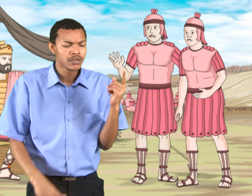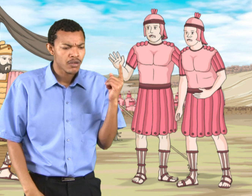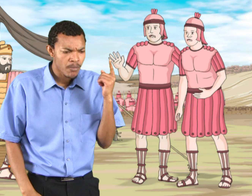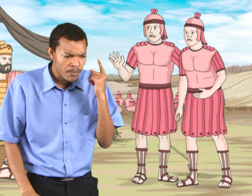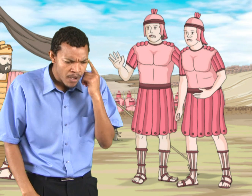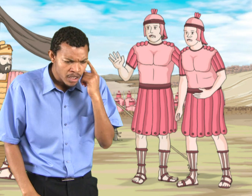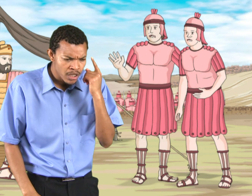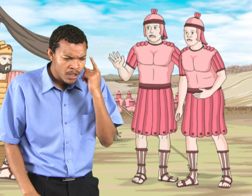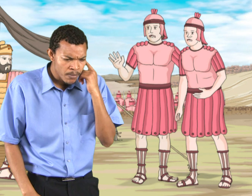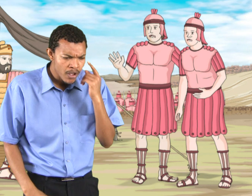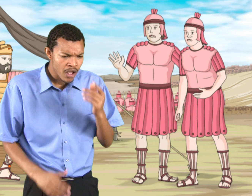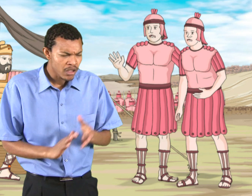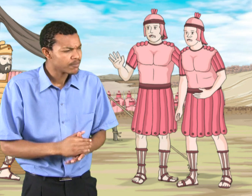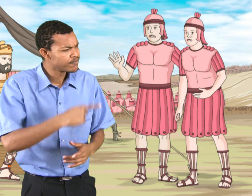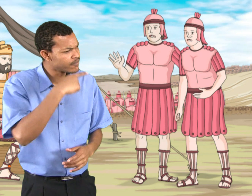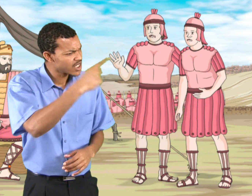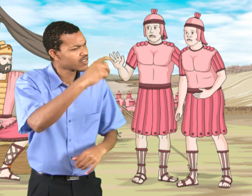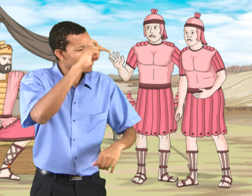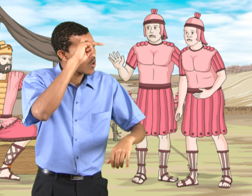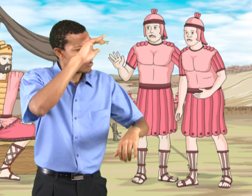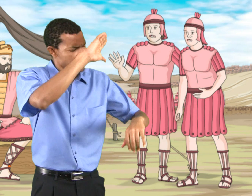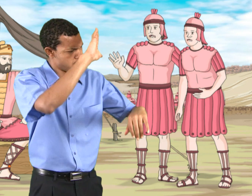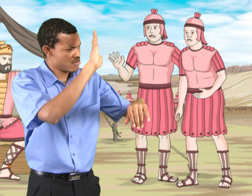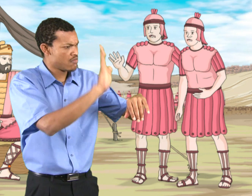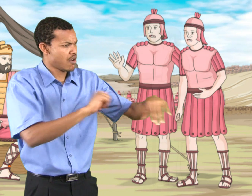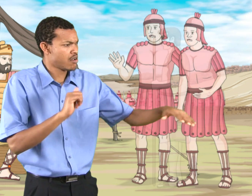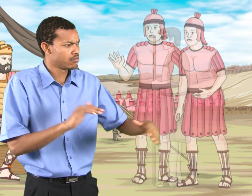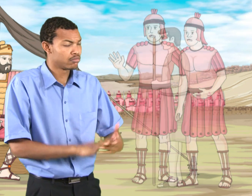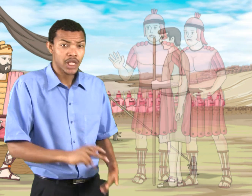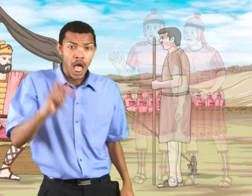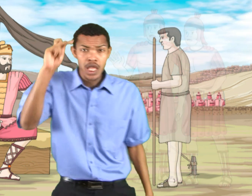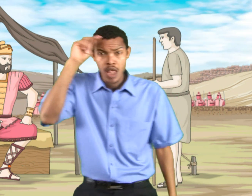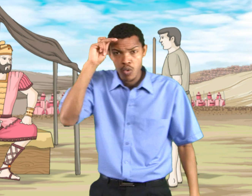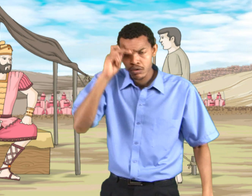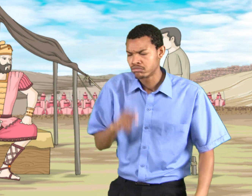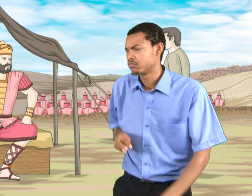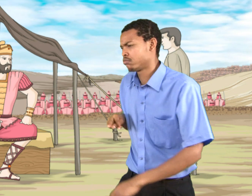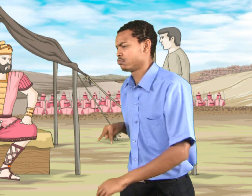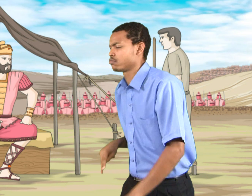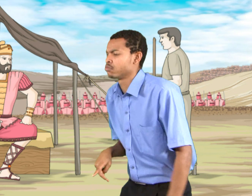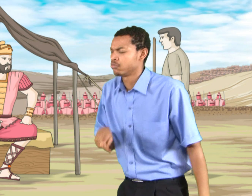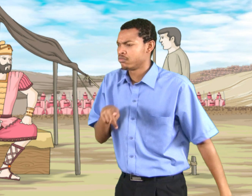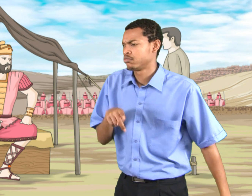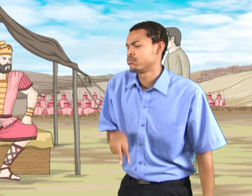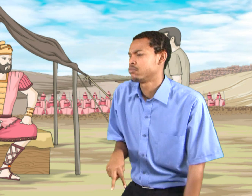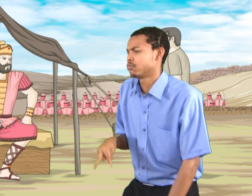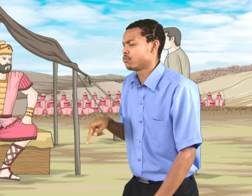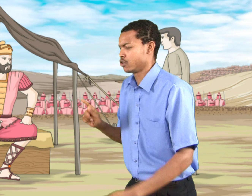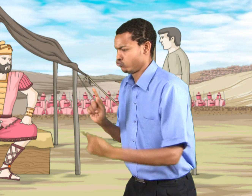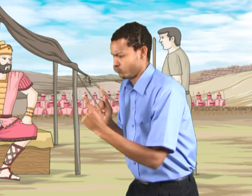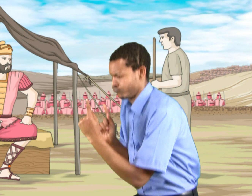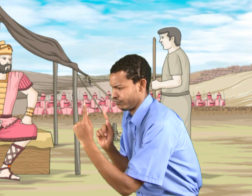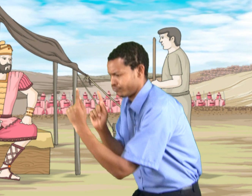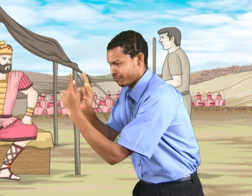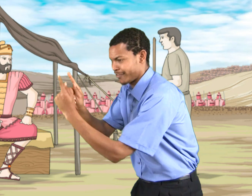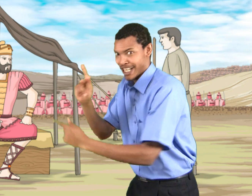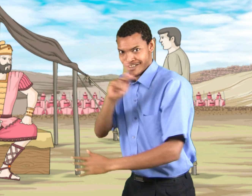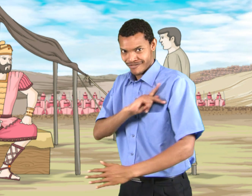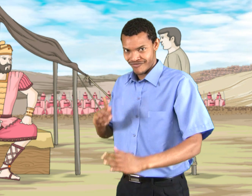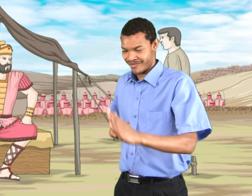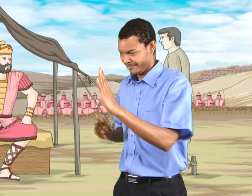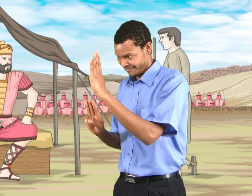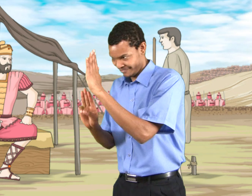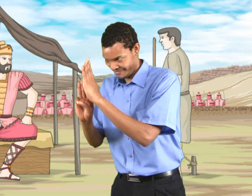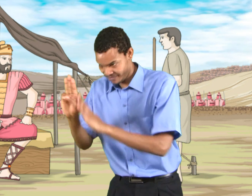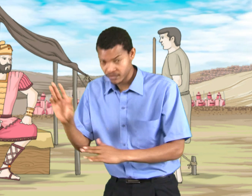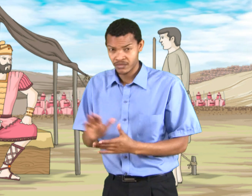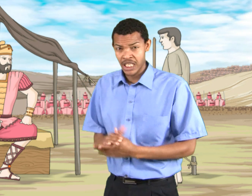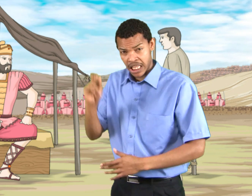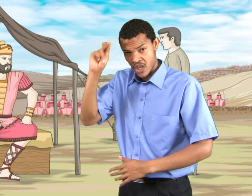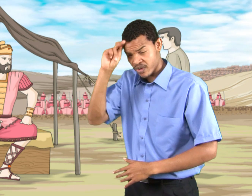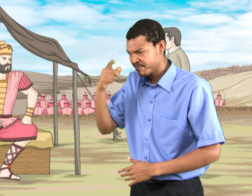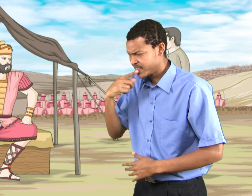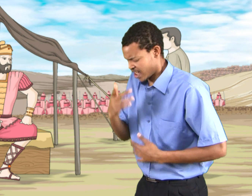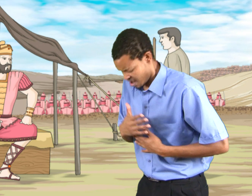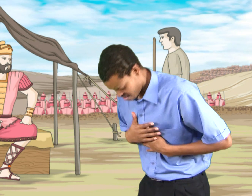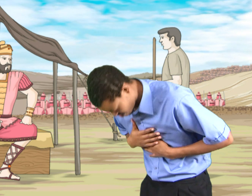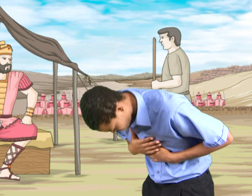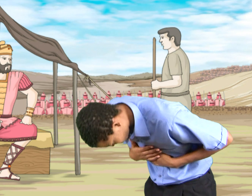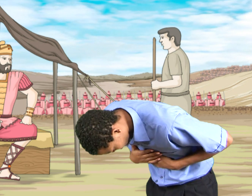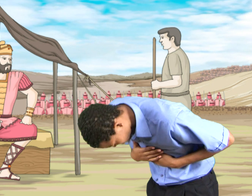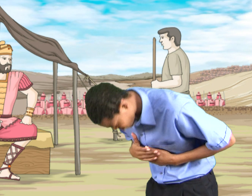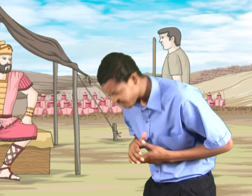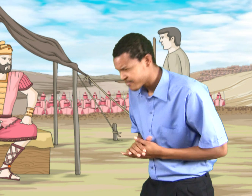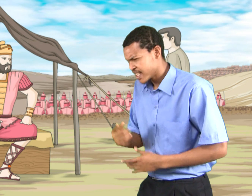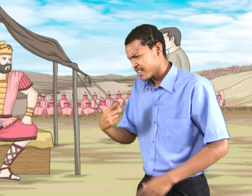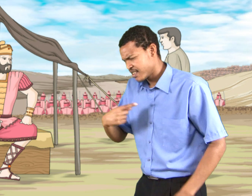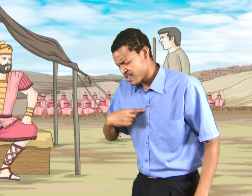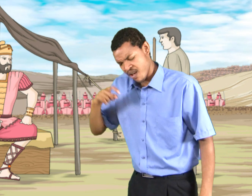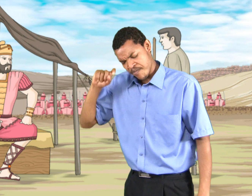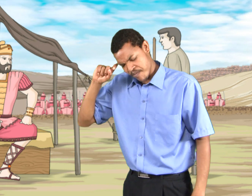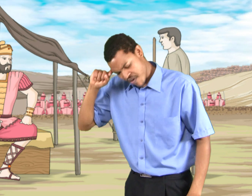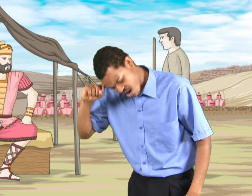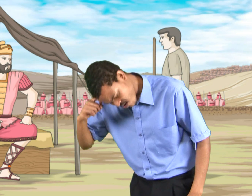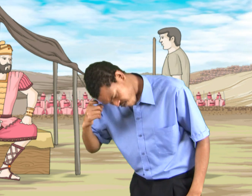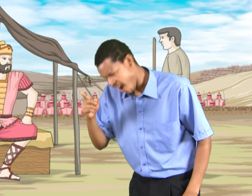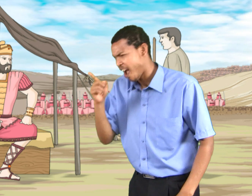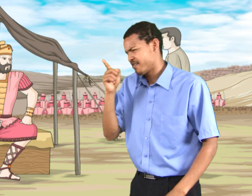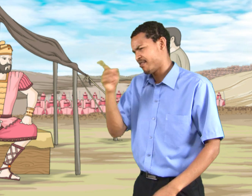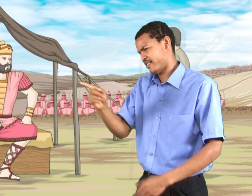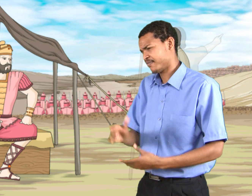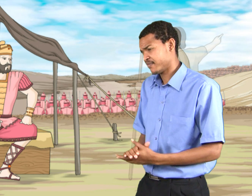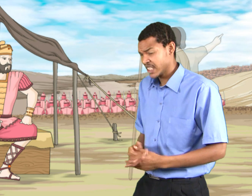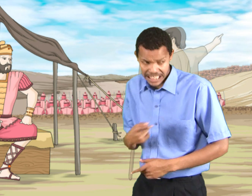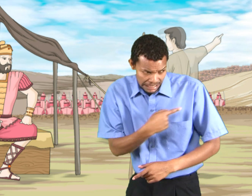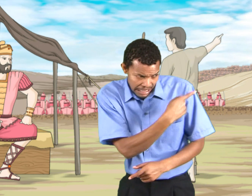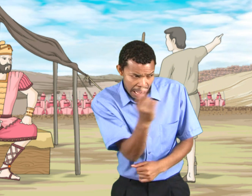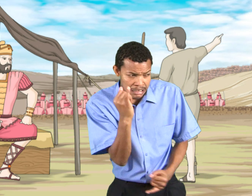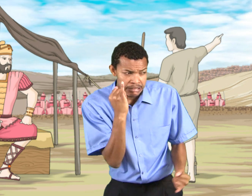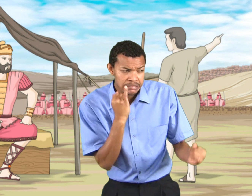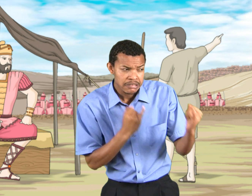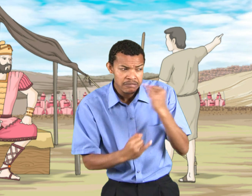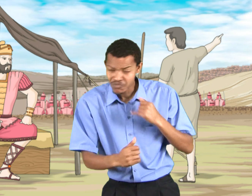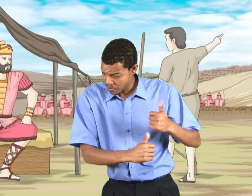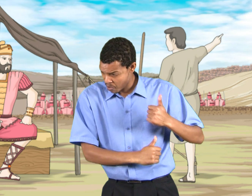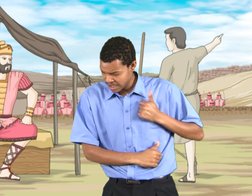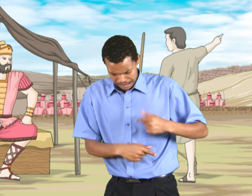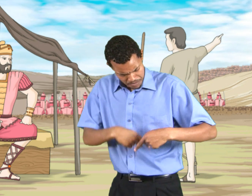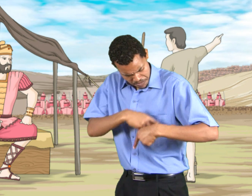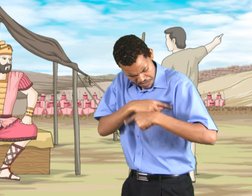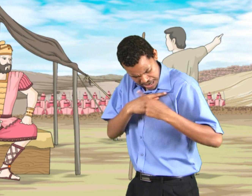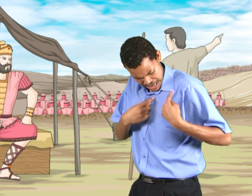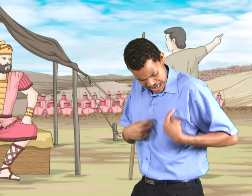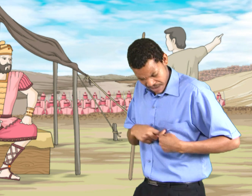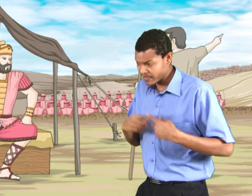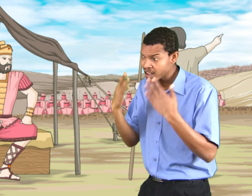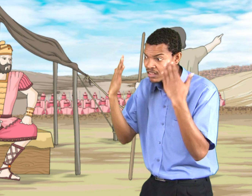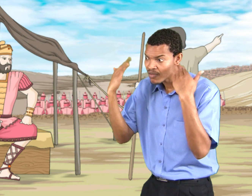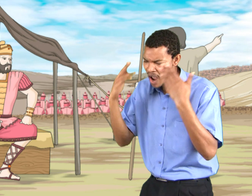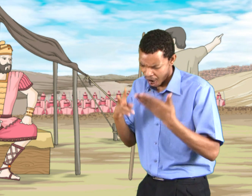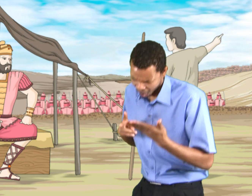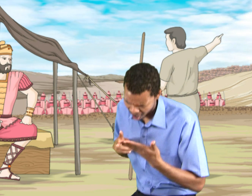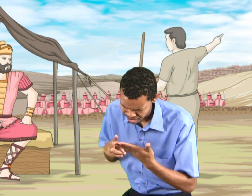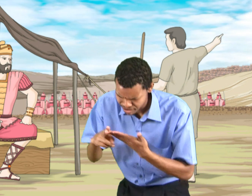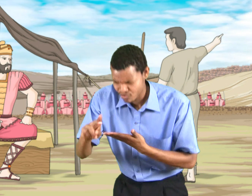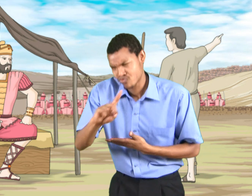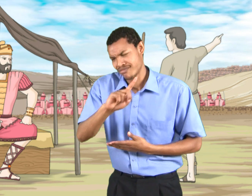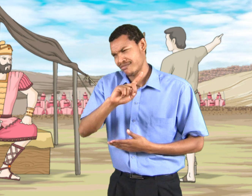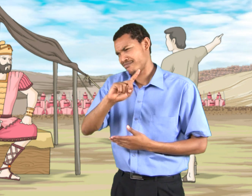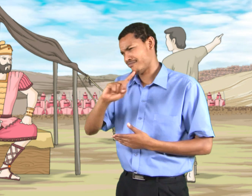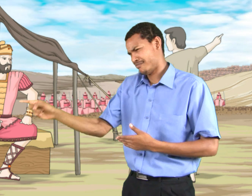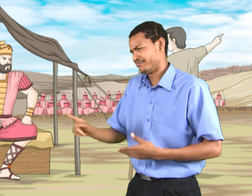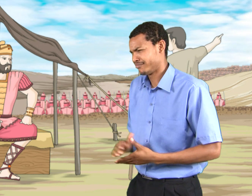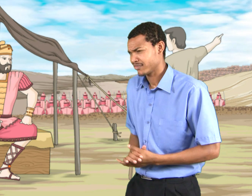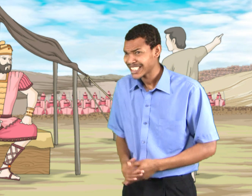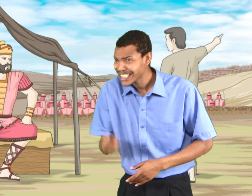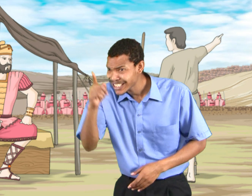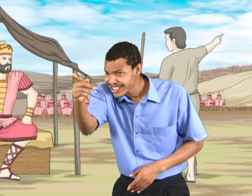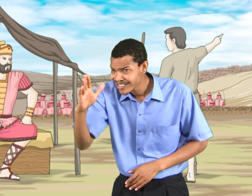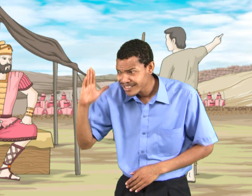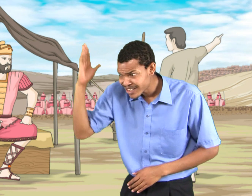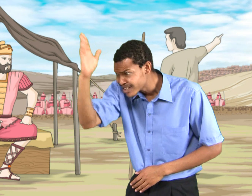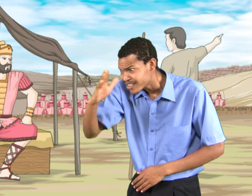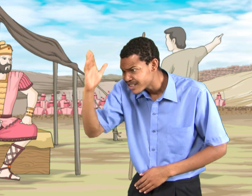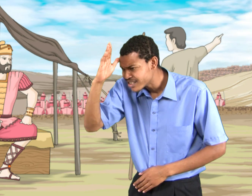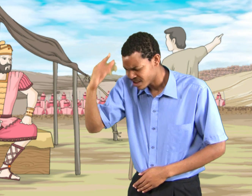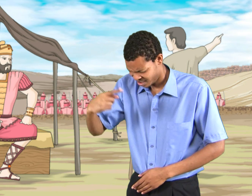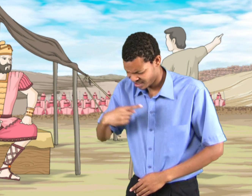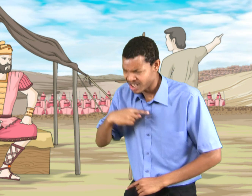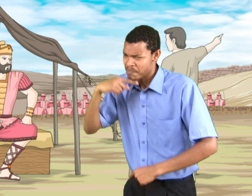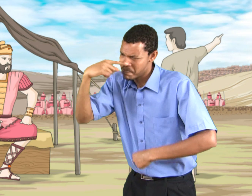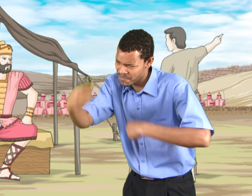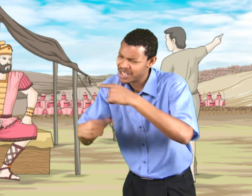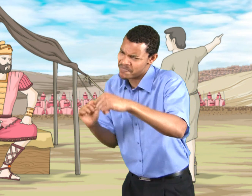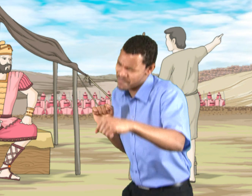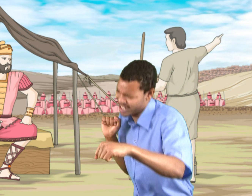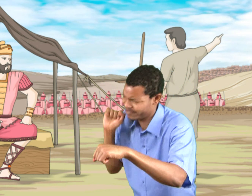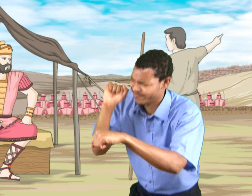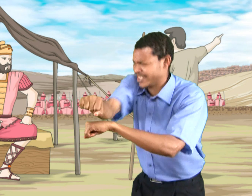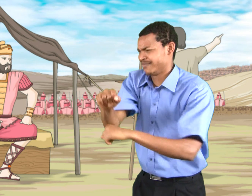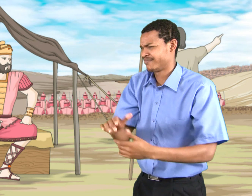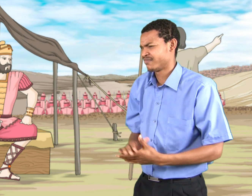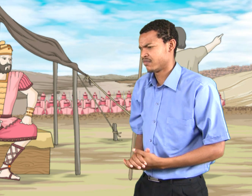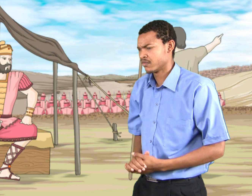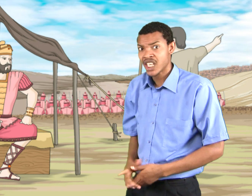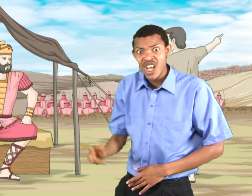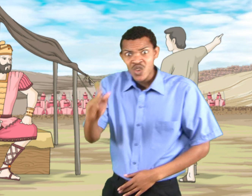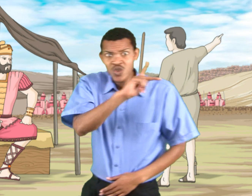And David said to Saul, “Let no man’s heart fail on account of this Philistine.